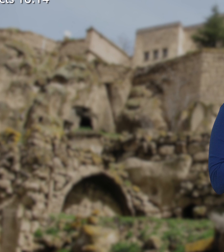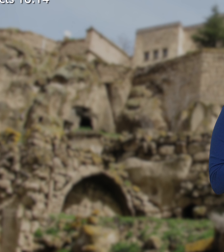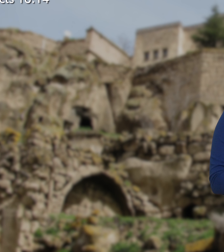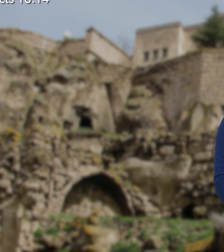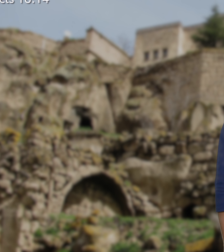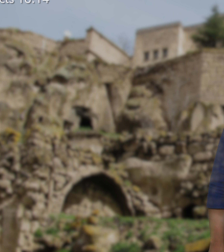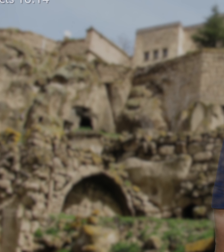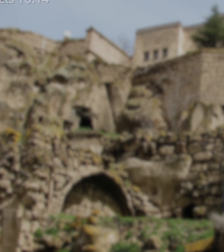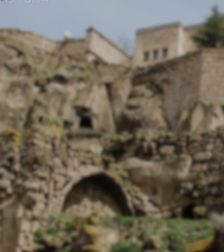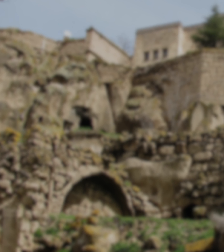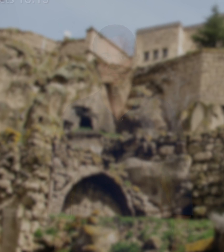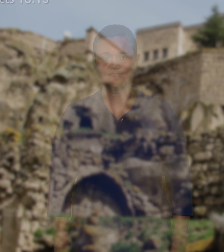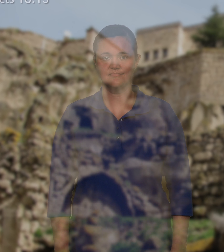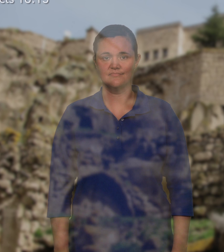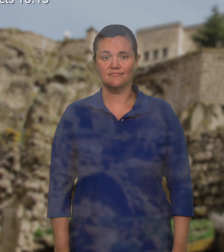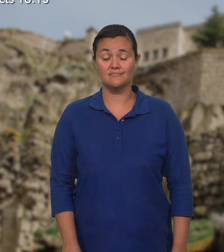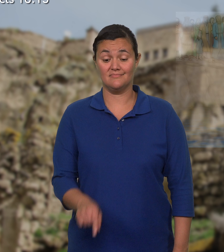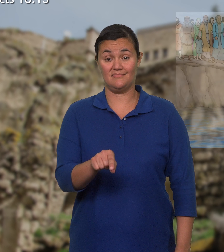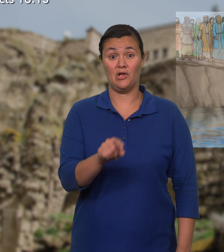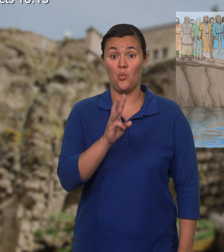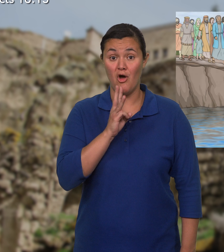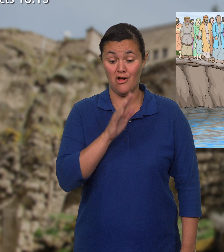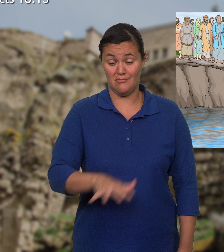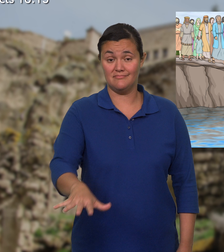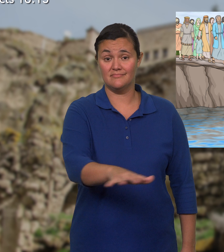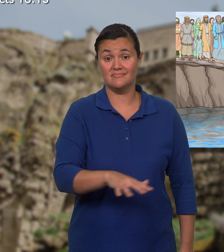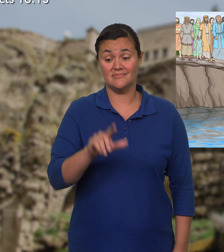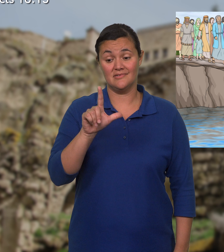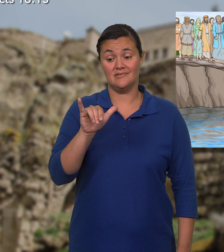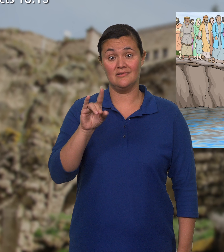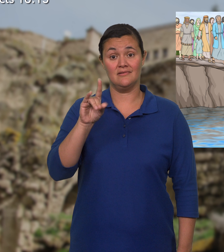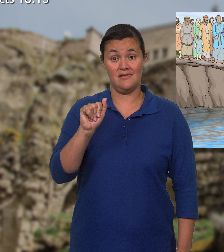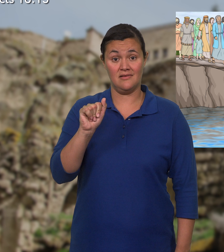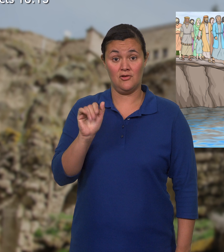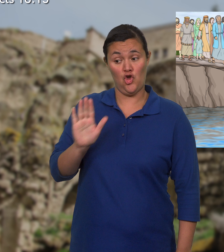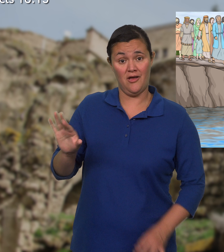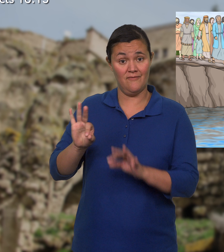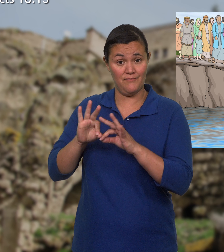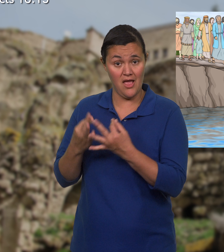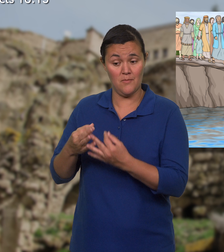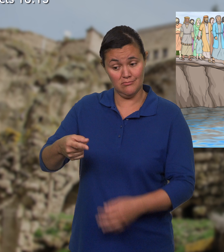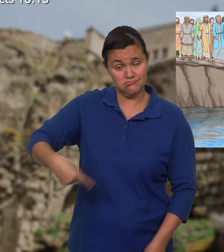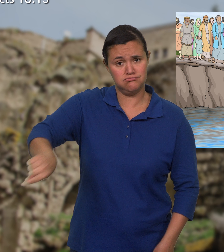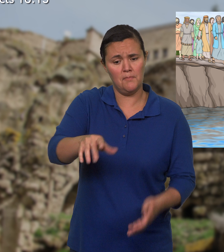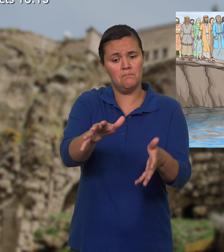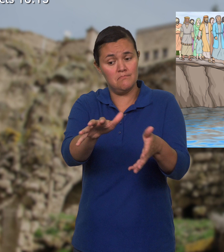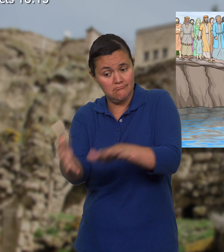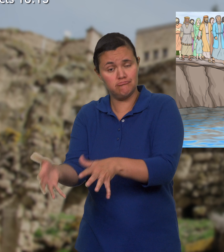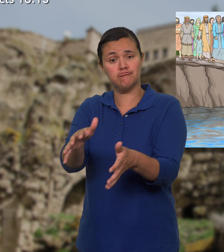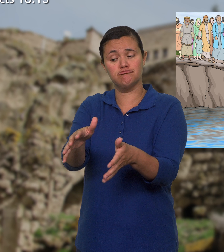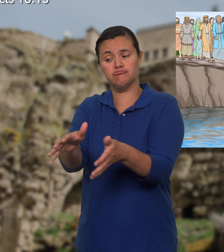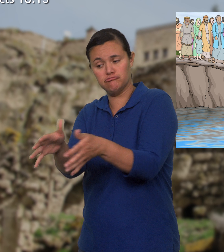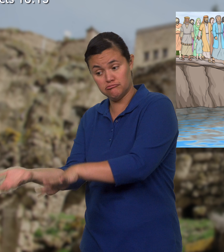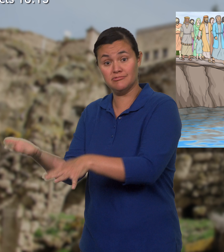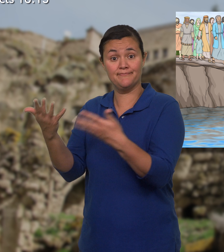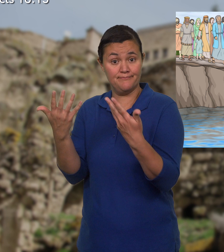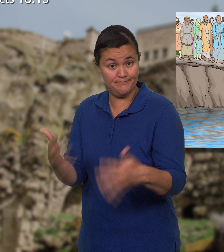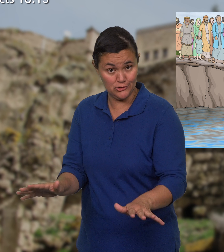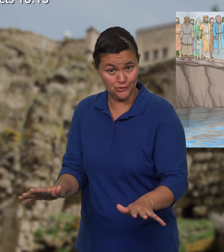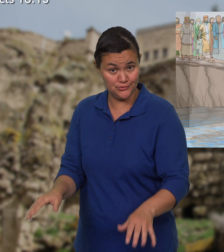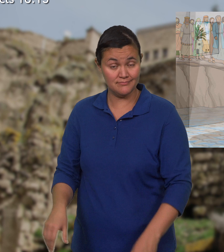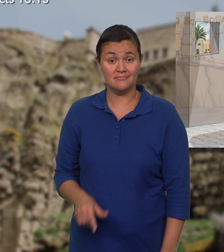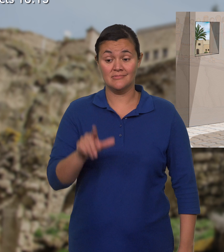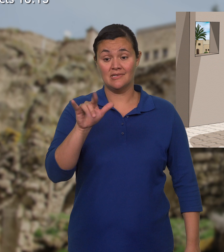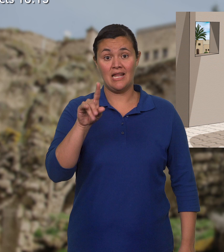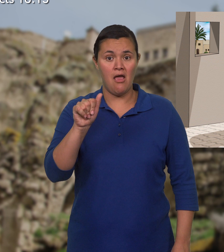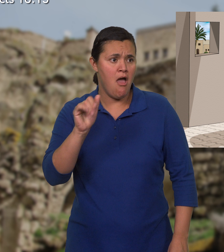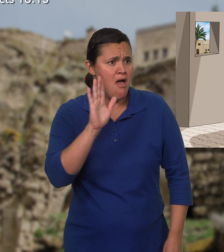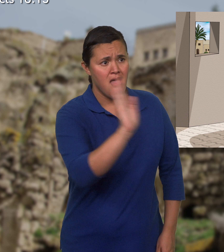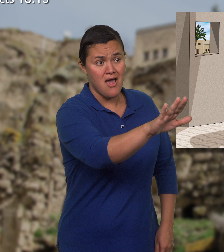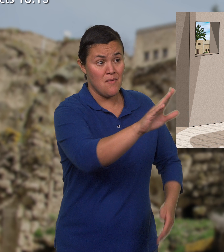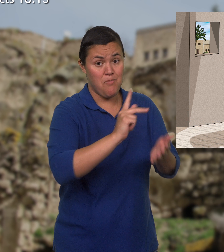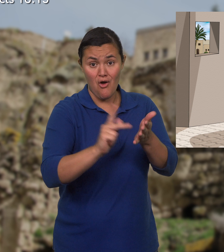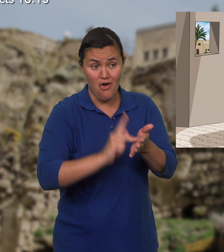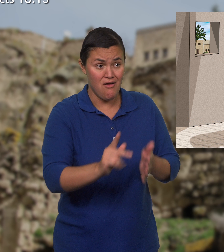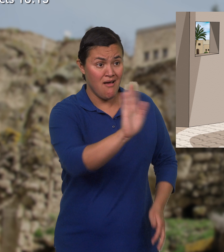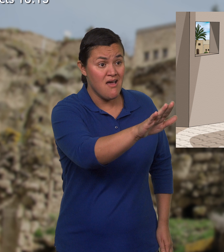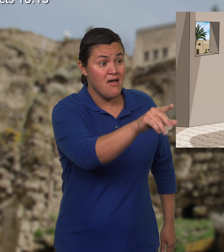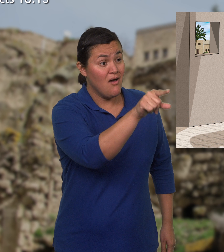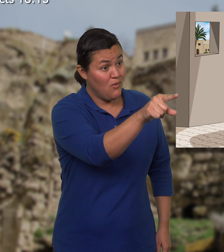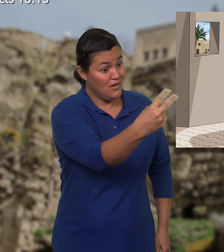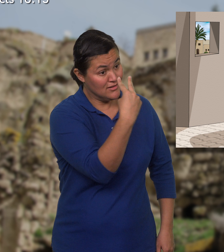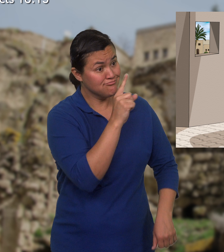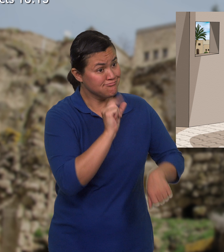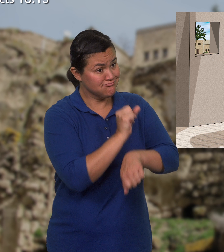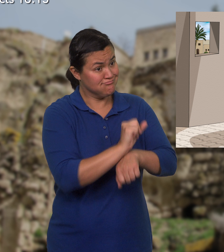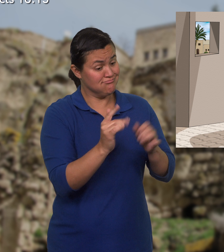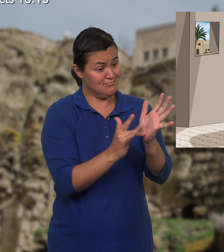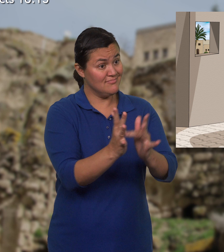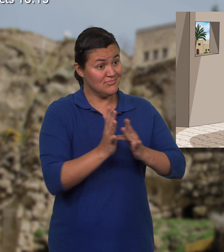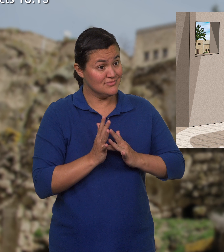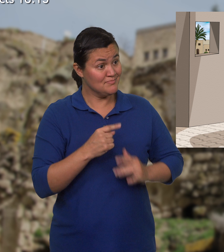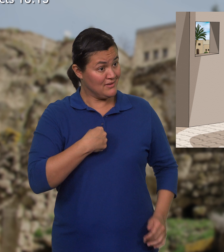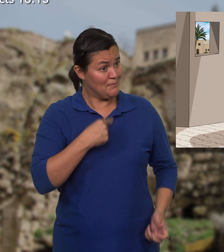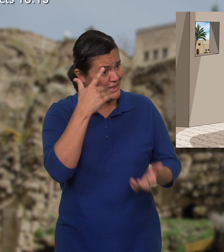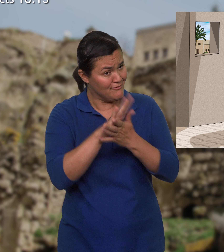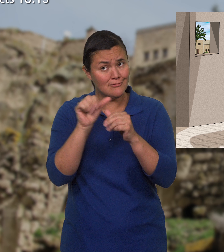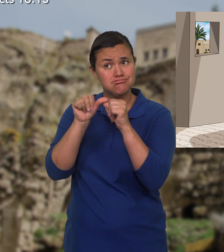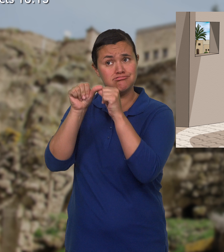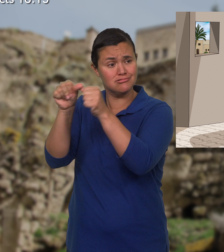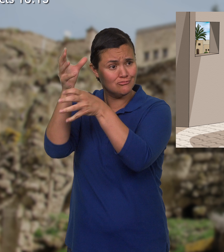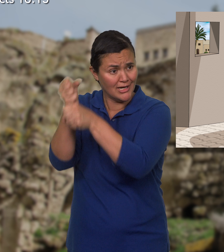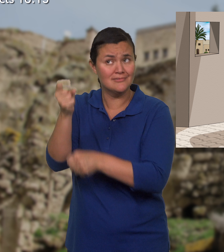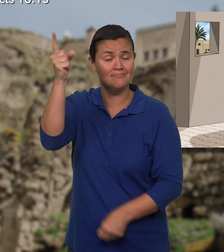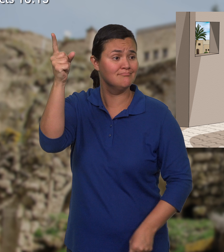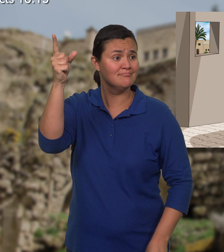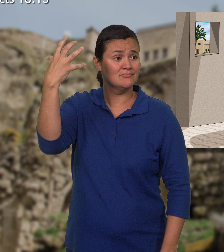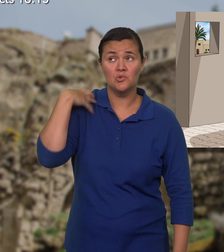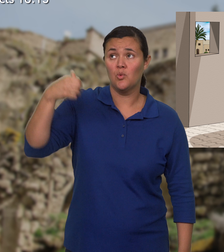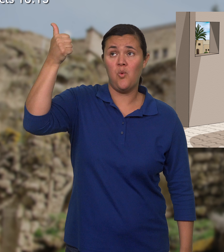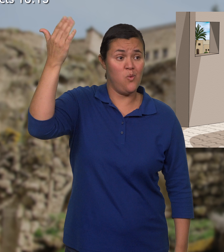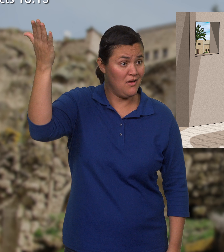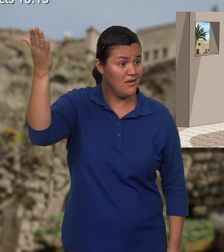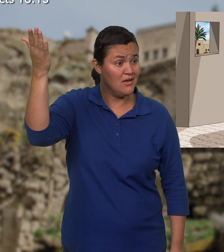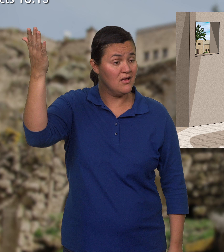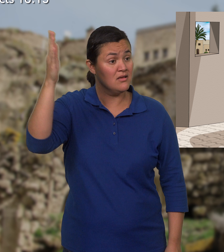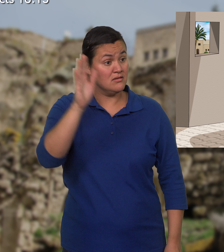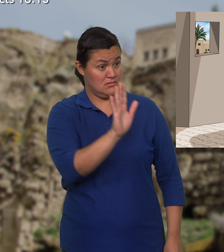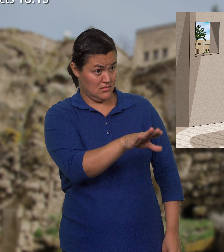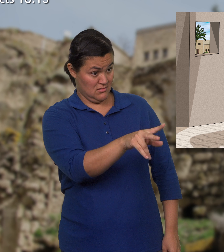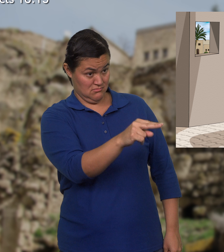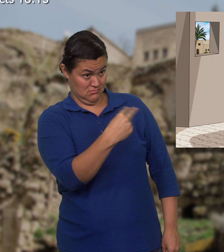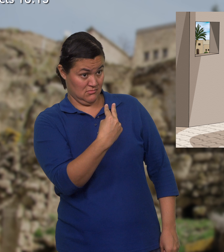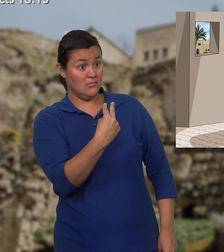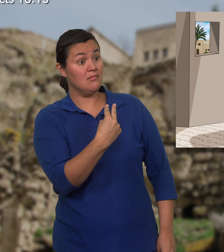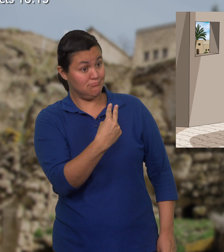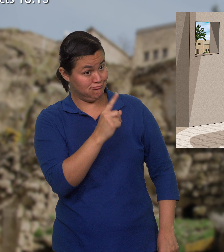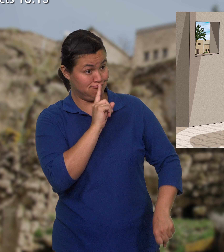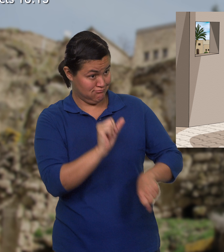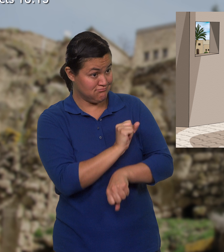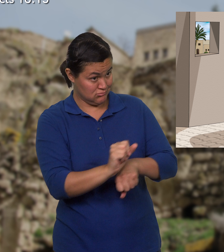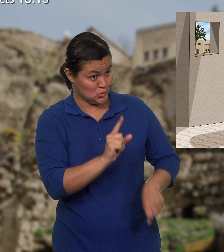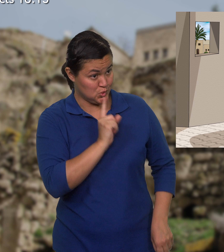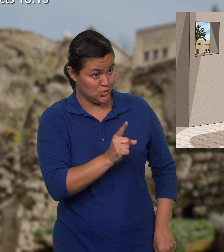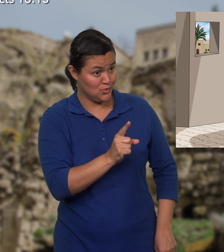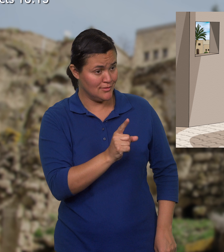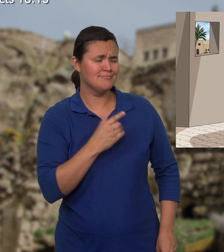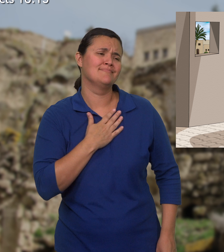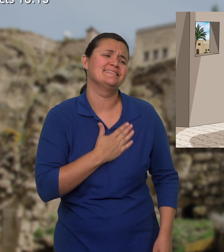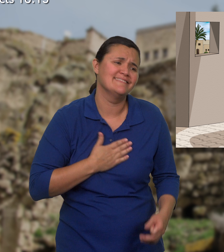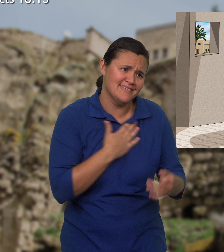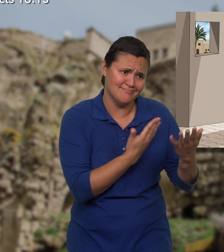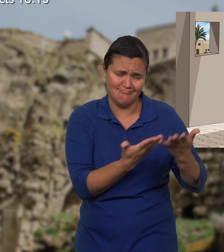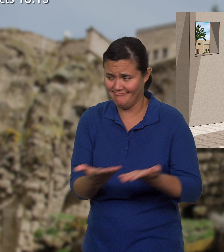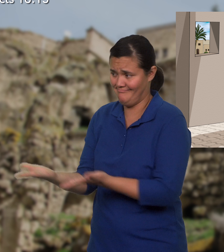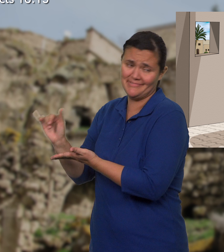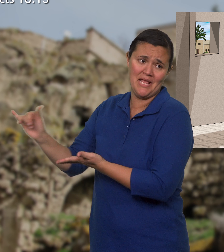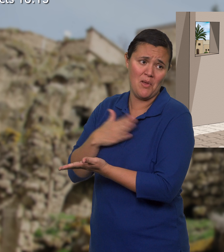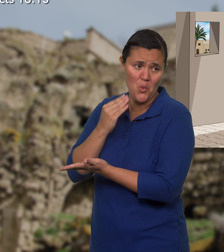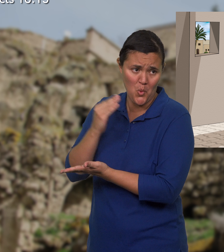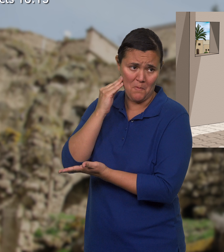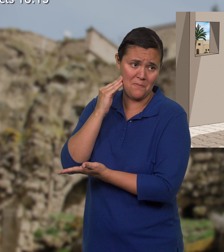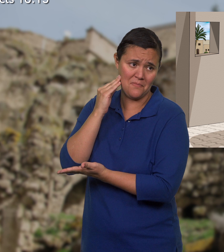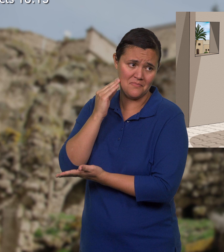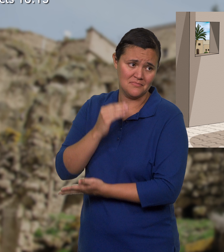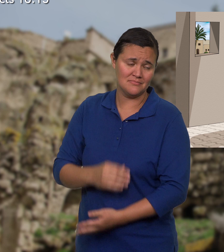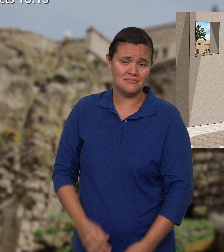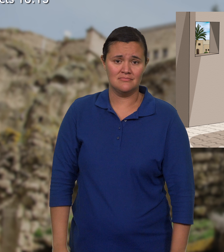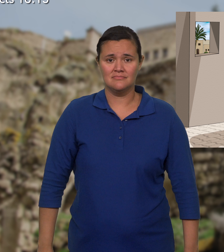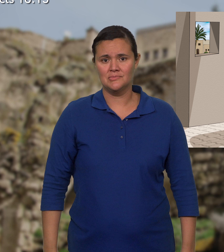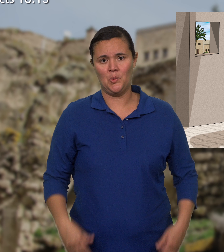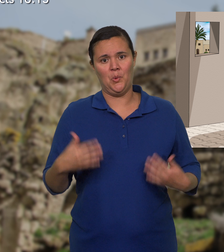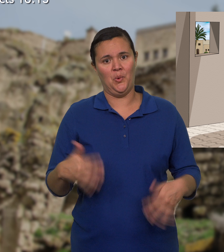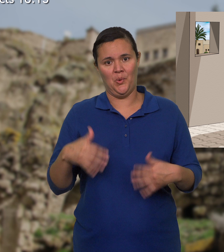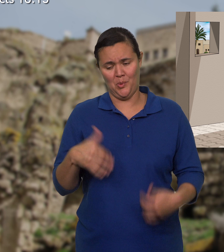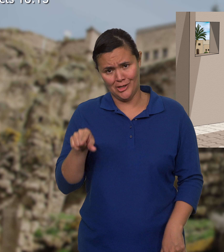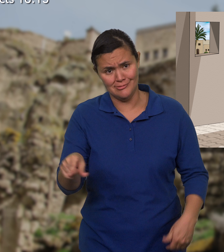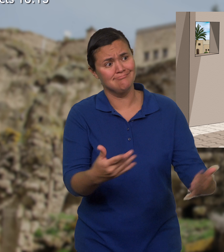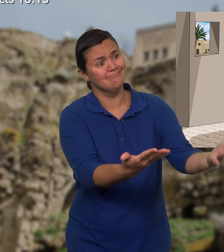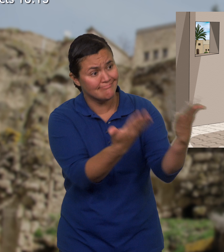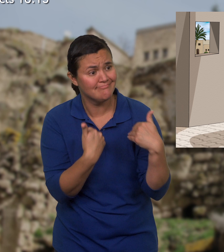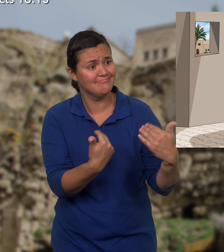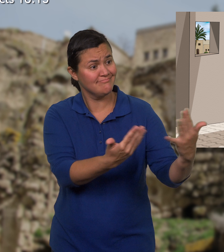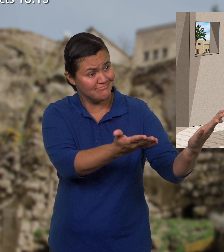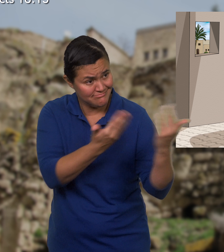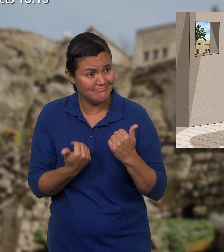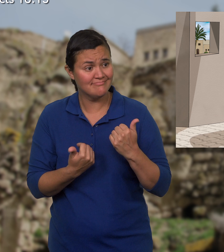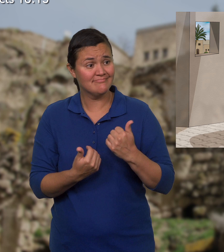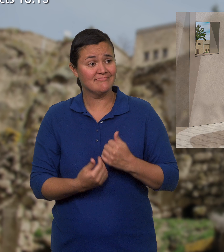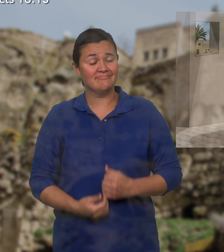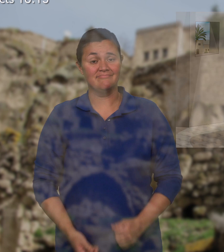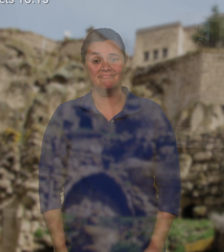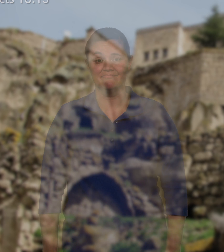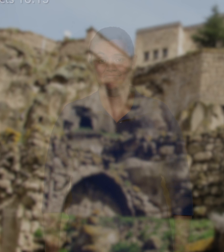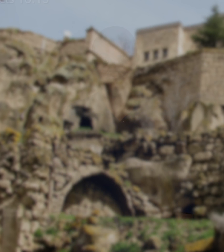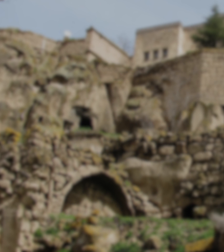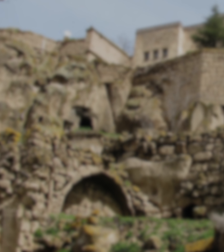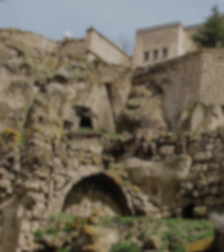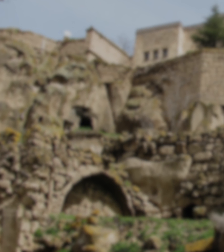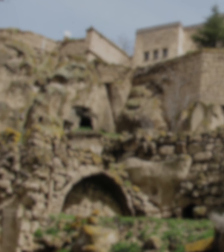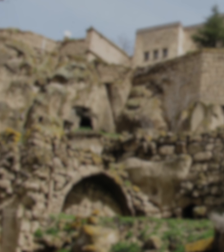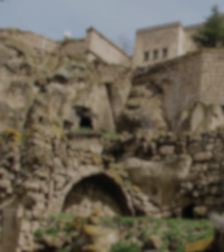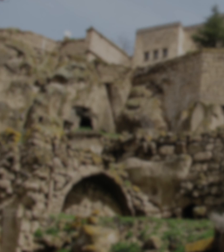And when she and her household had been baptized, she urged us, “If you consider me a believer in the Lord, come and stay at my house.”